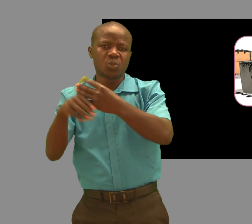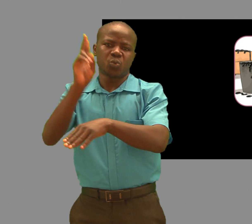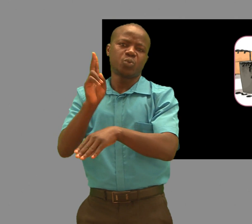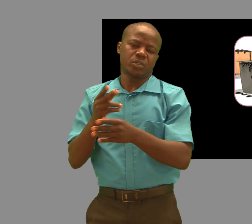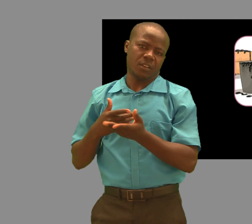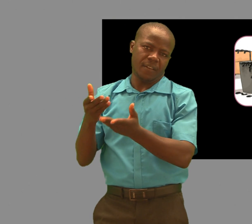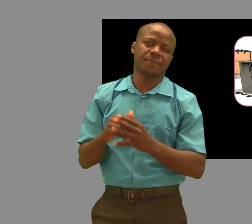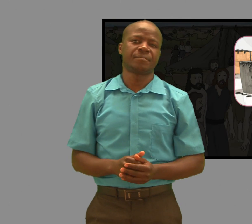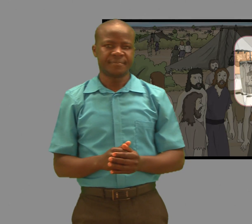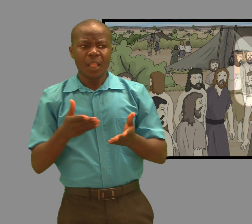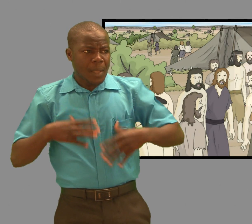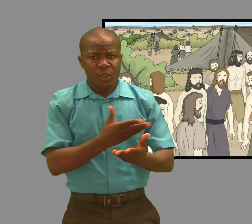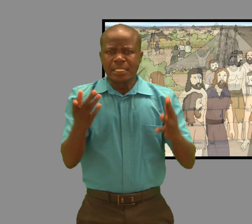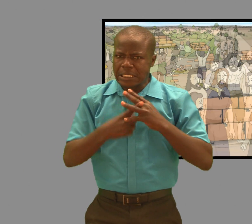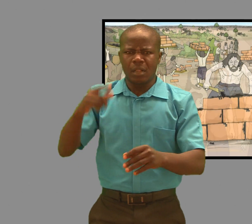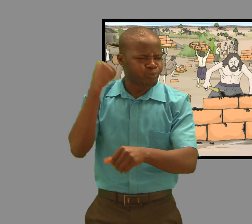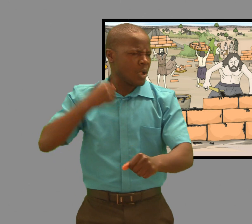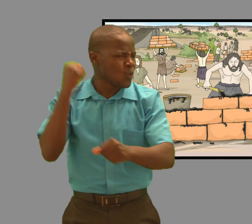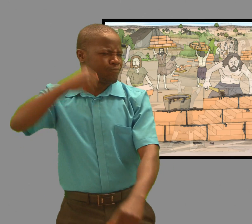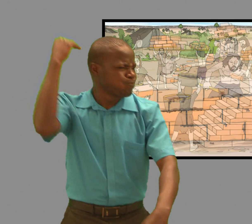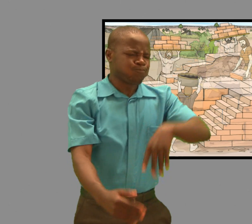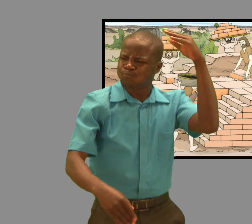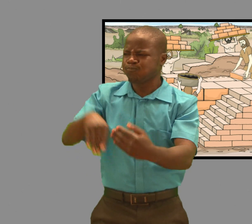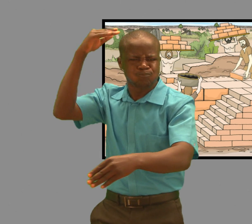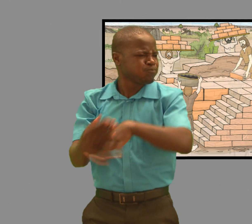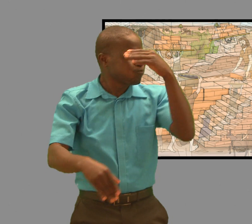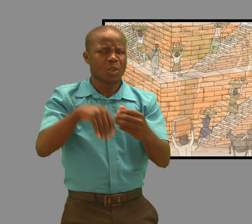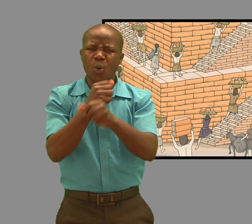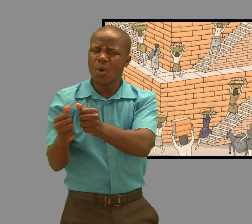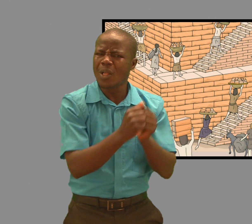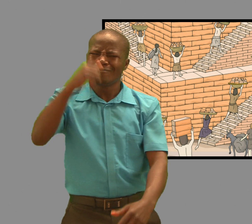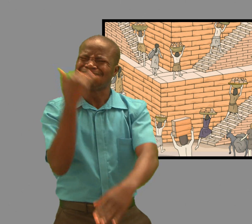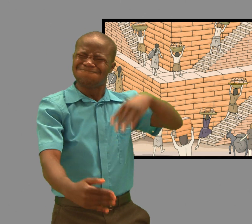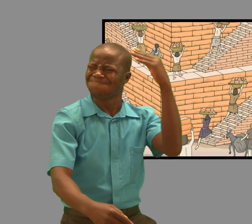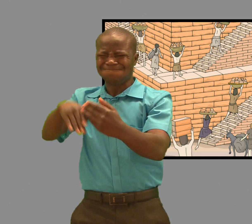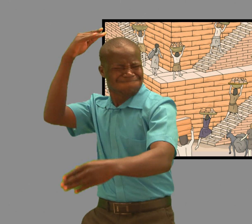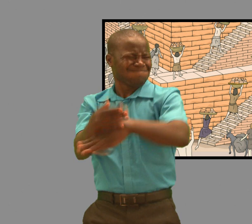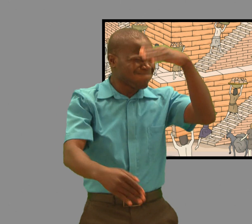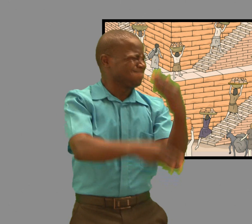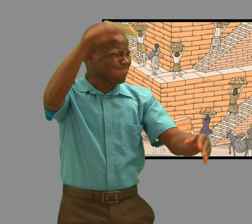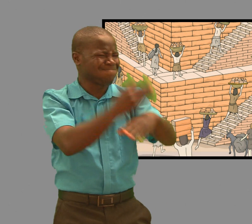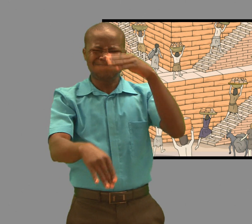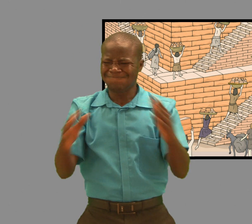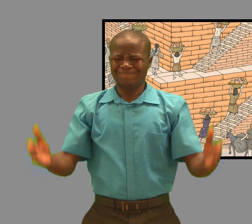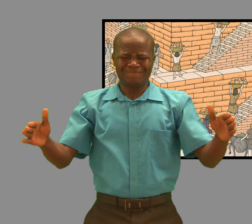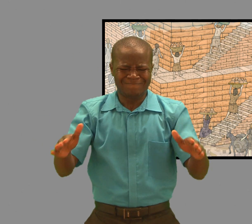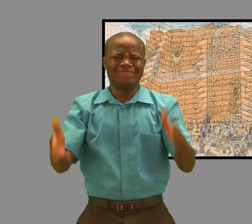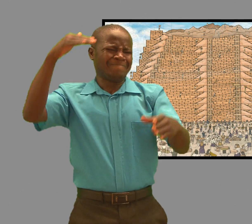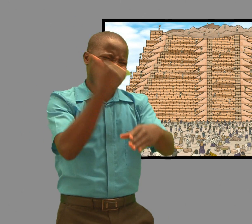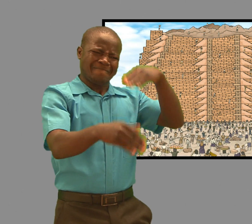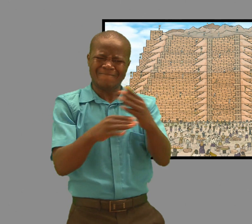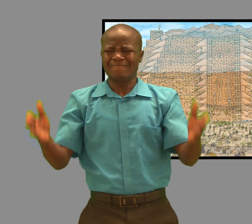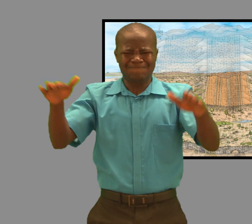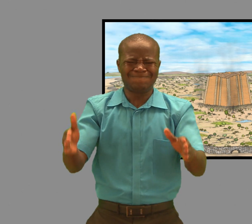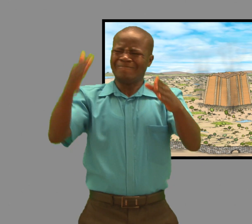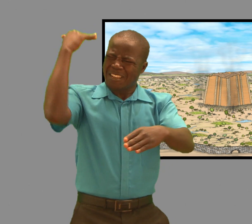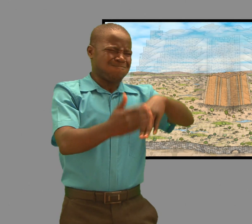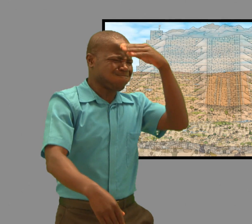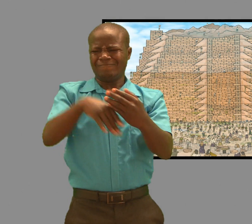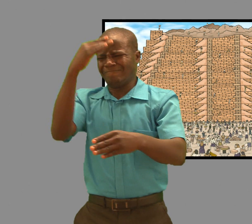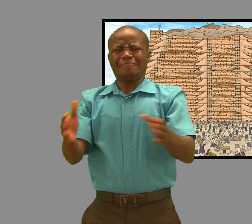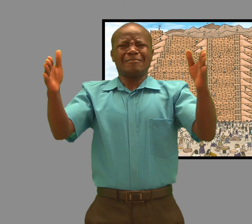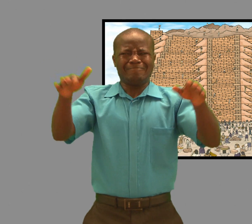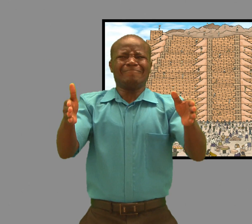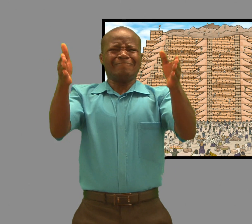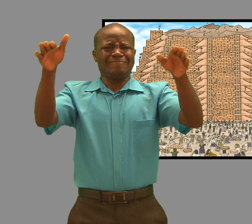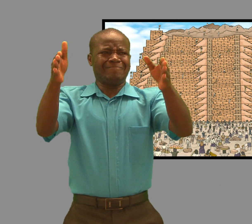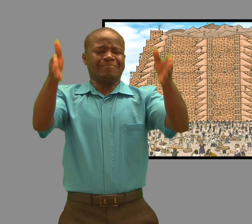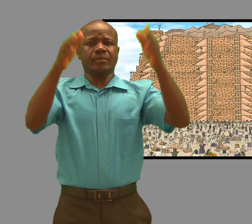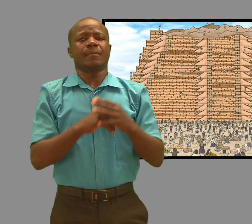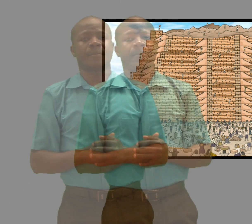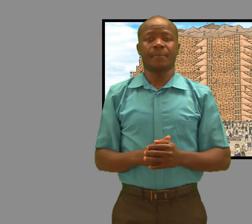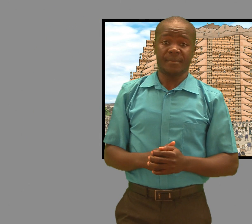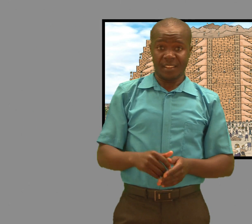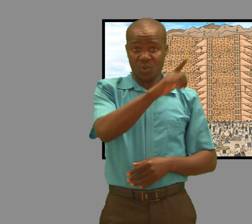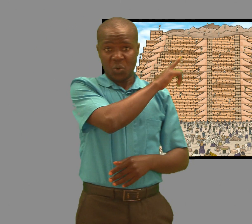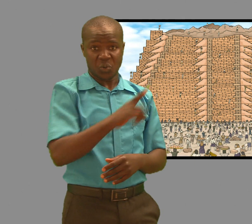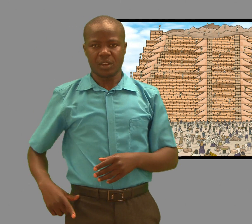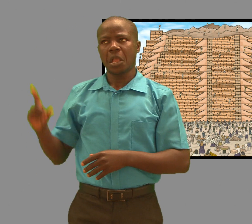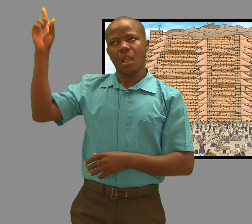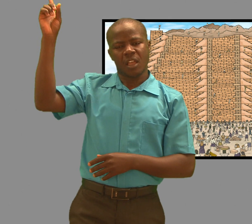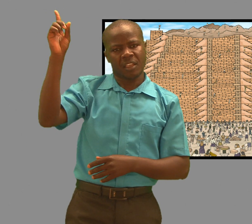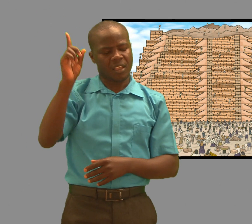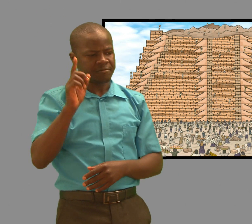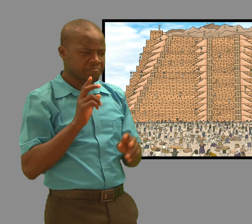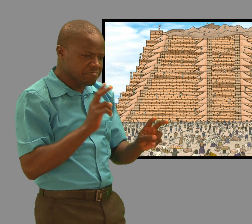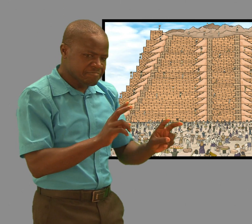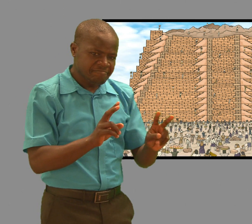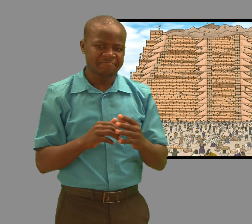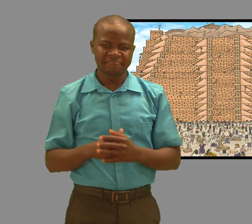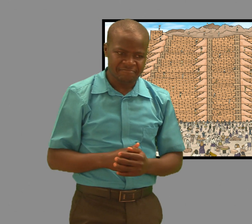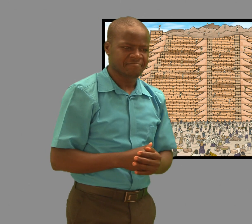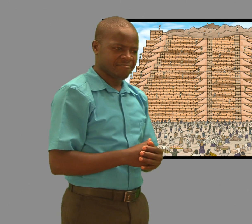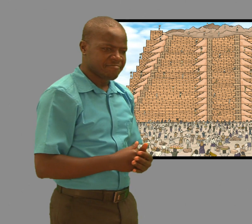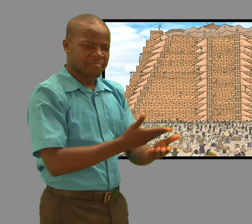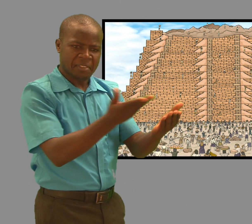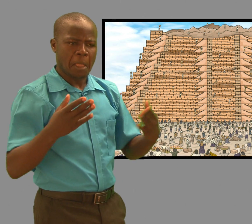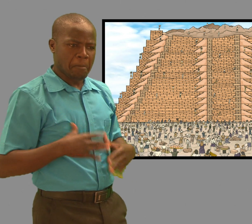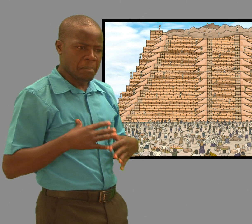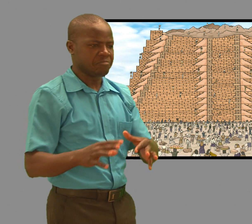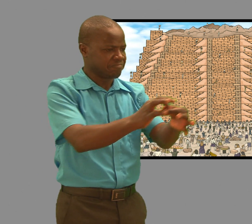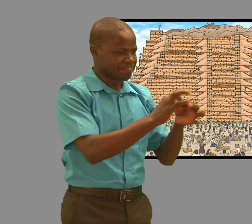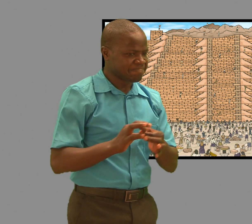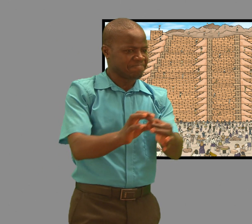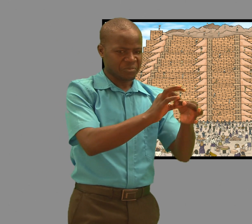“Come,” they said, “let us build for ourselves a city with a tower that reaches to the heavens, that we may make a name for ourselves and not be scattered over the face of all the earth.”